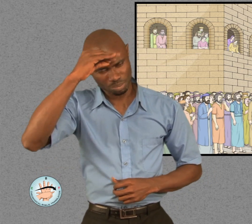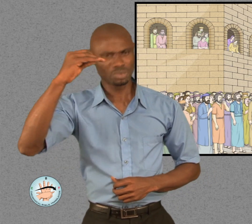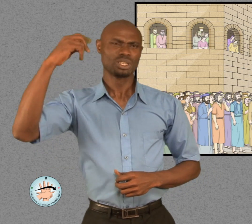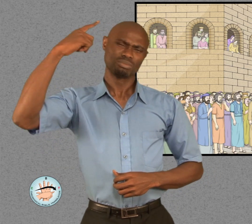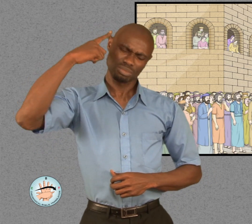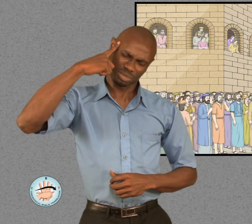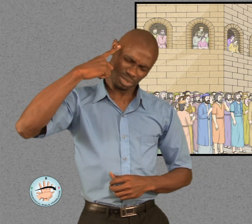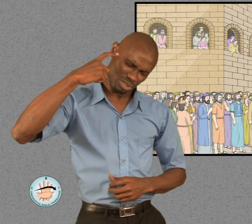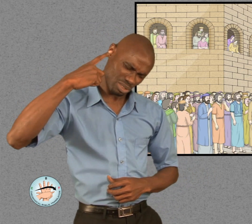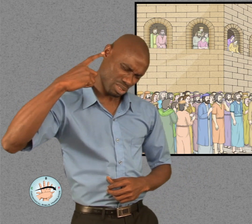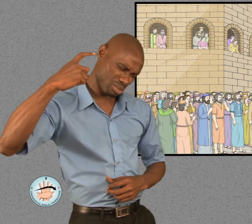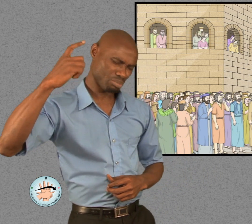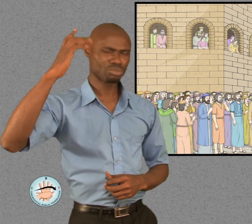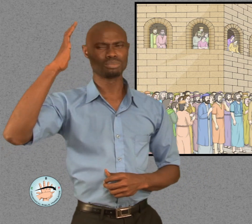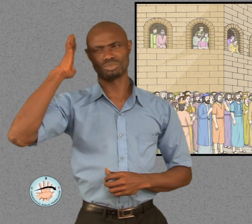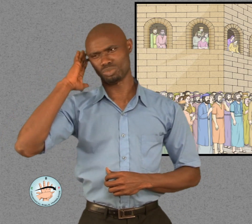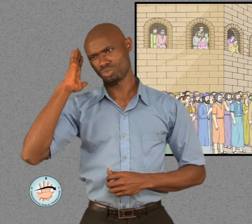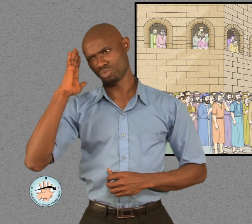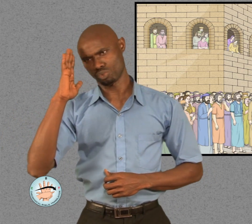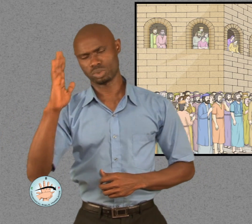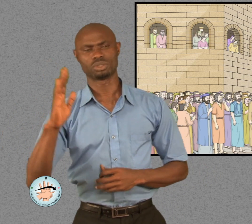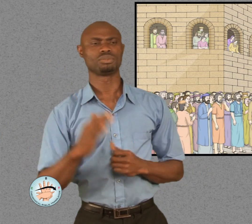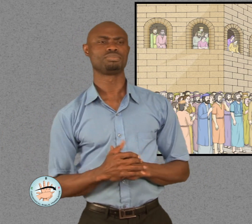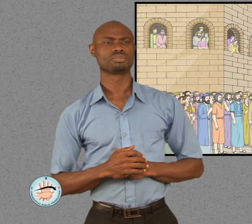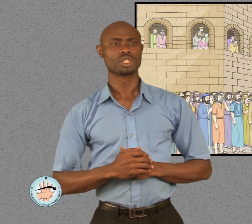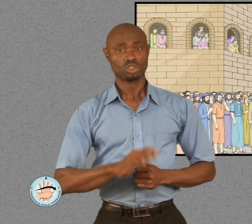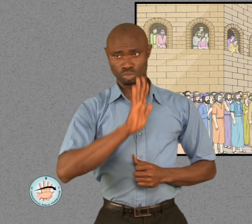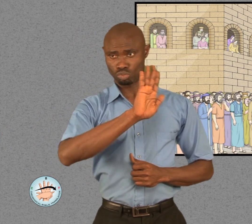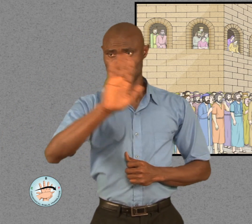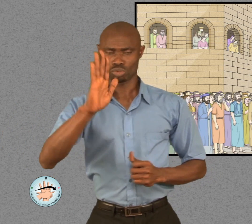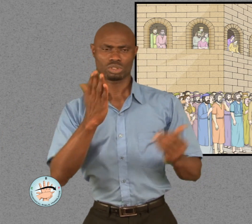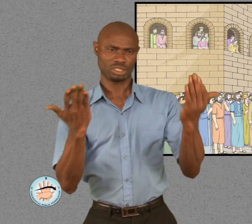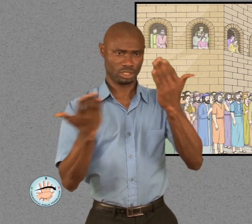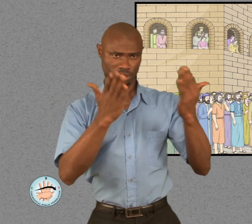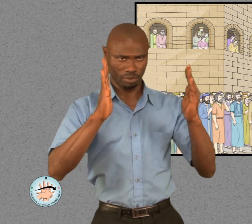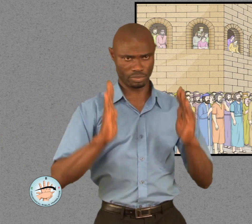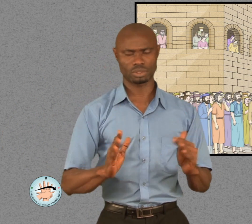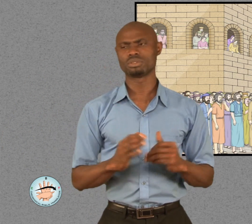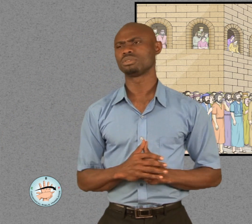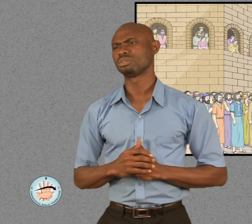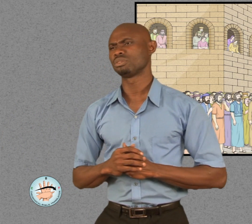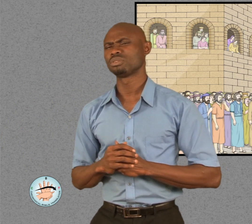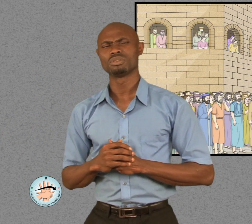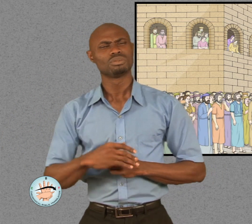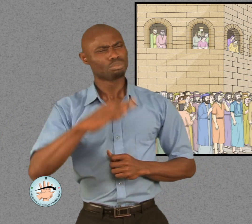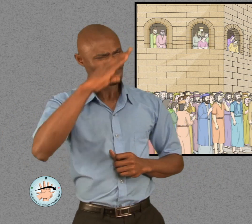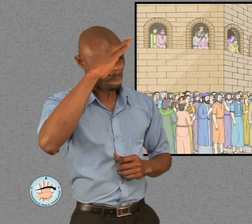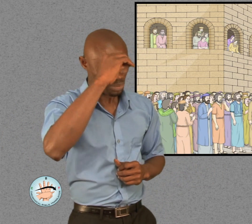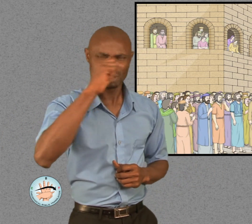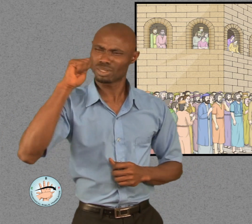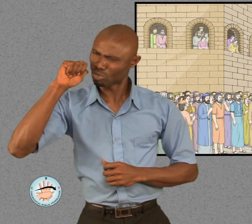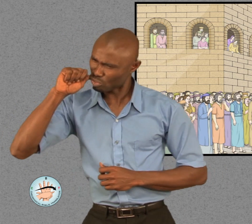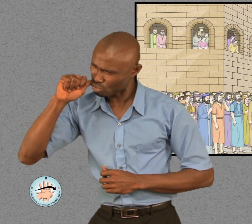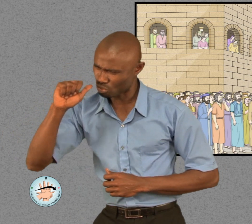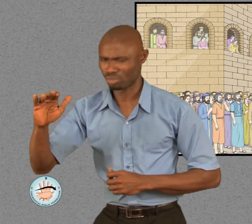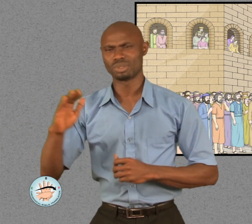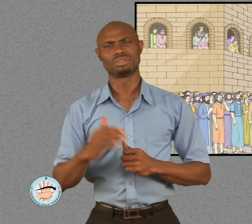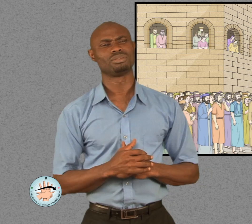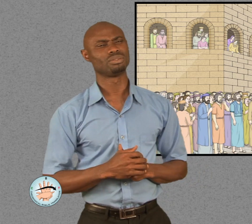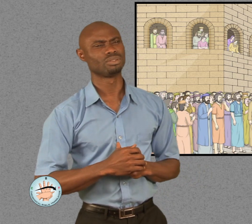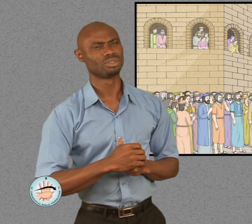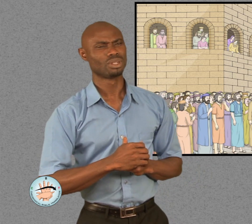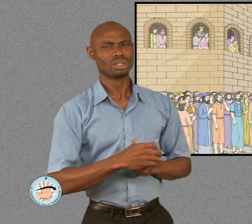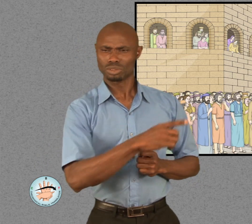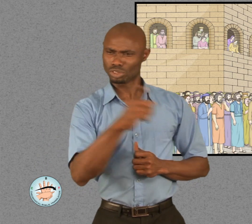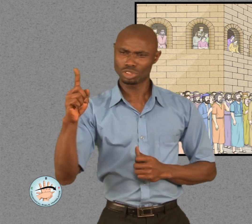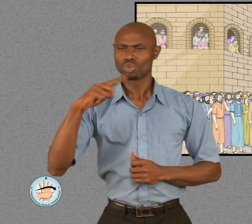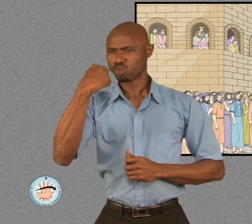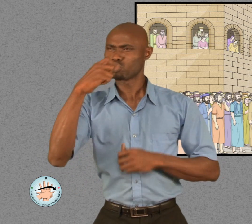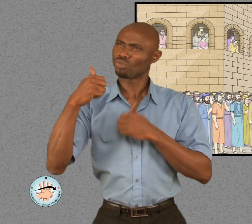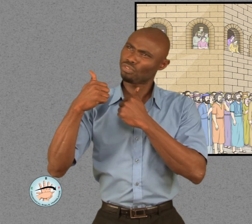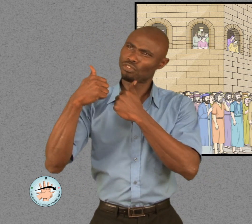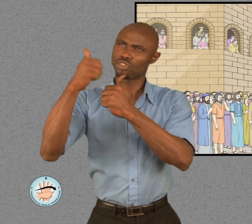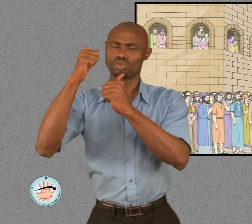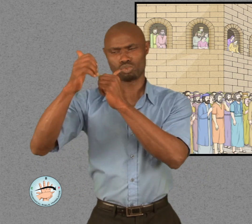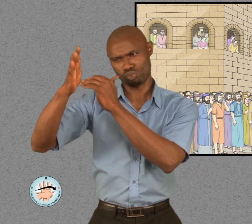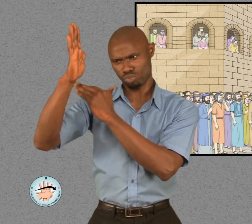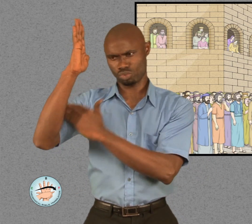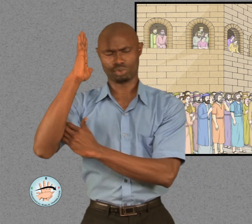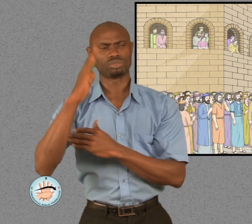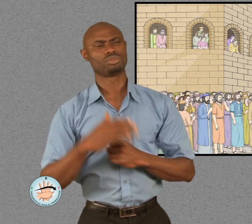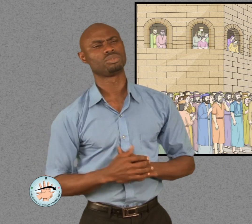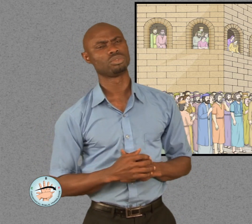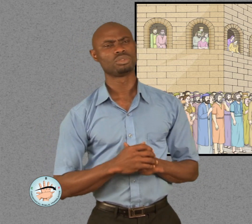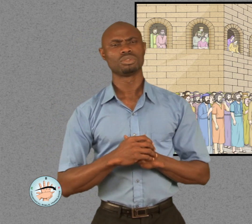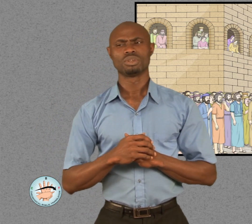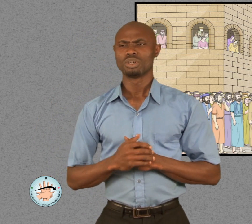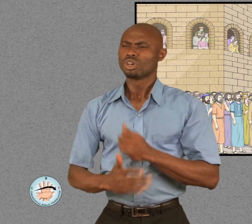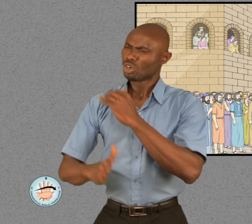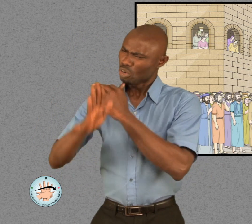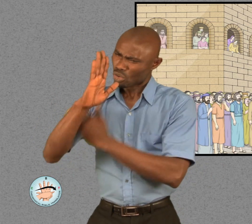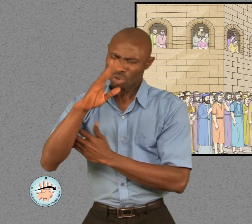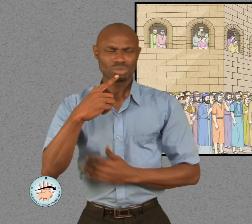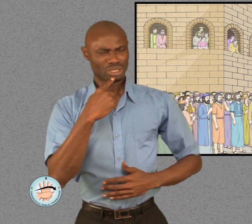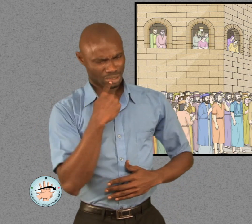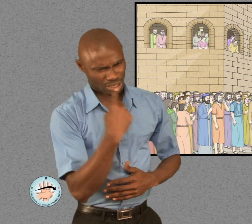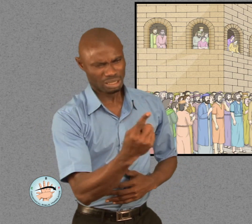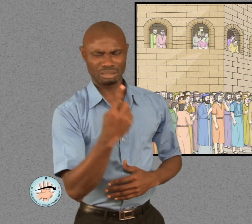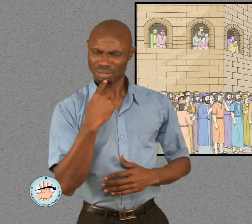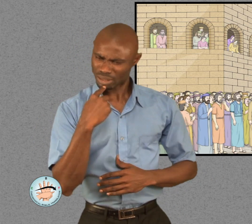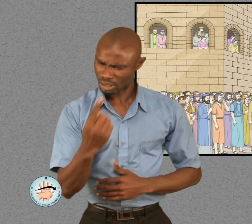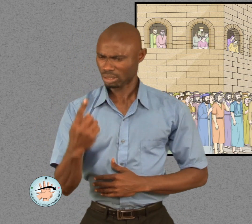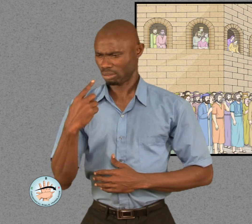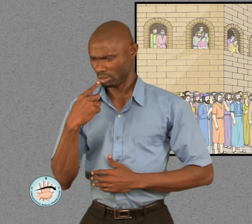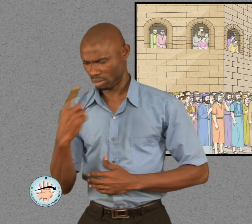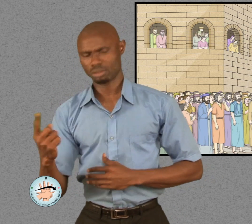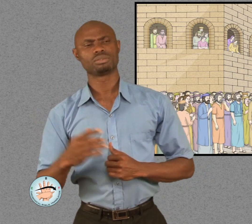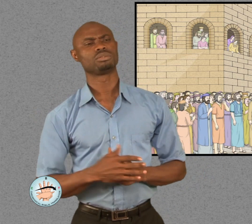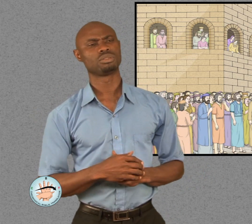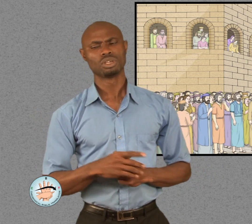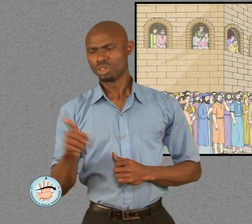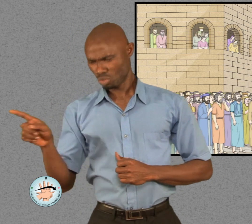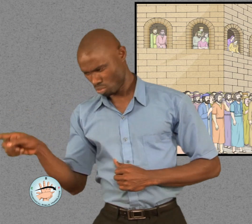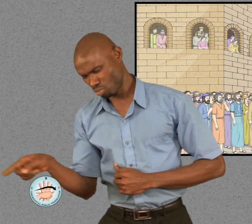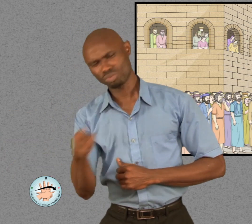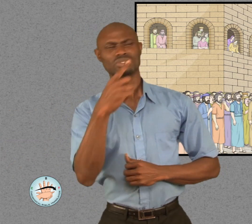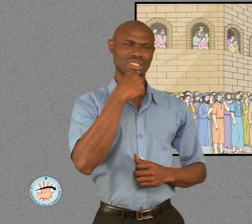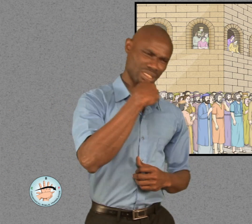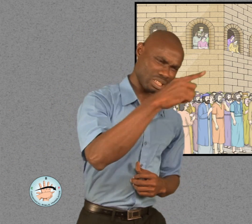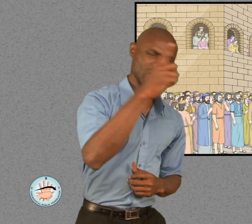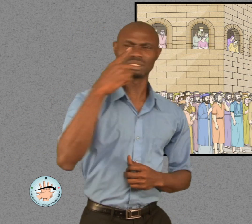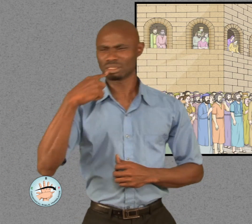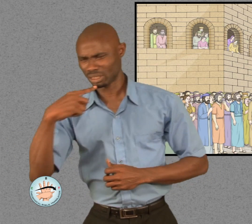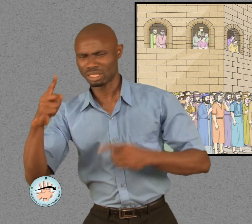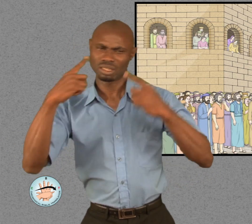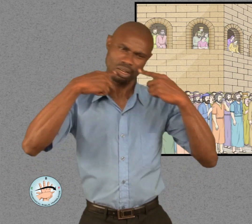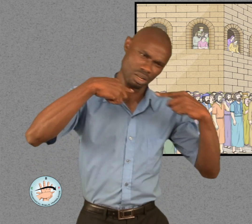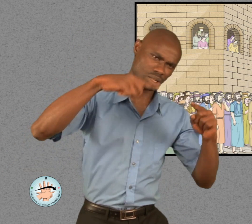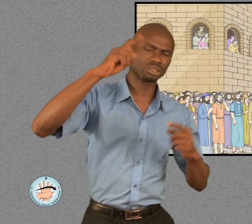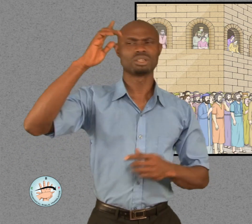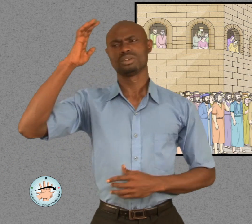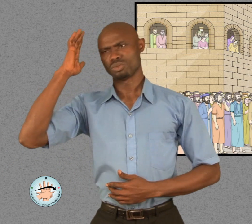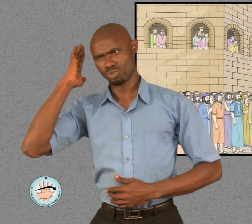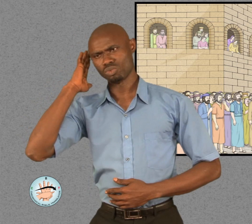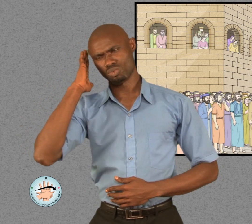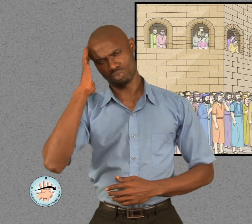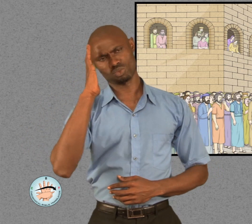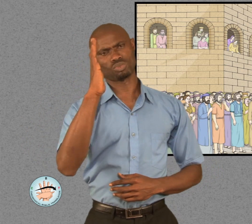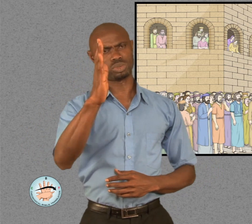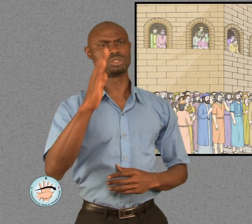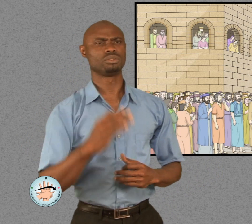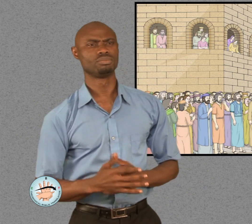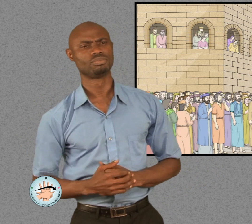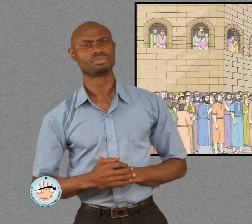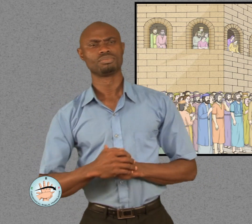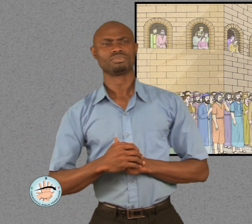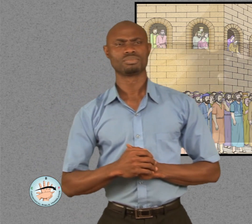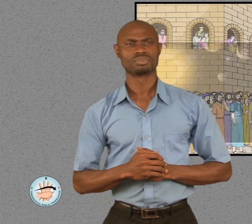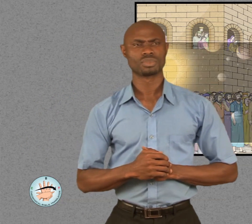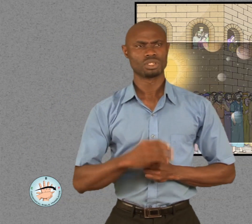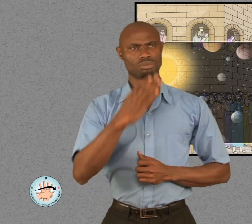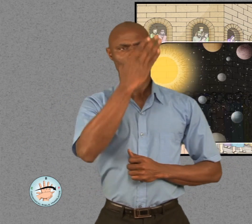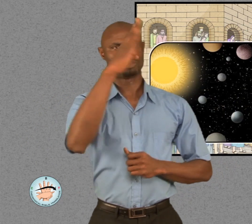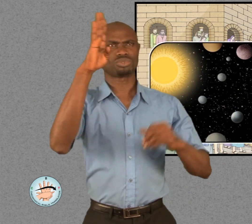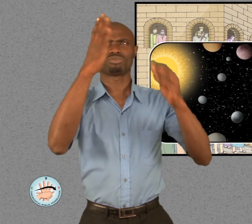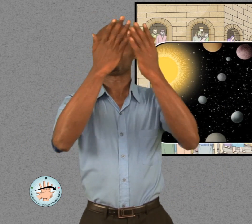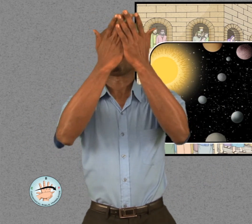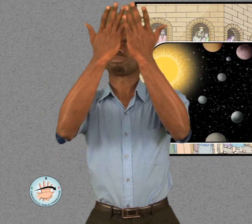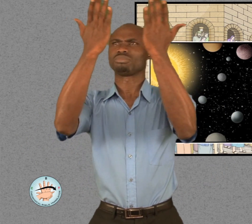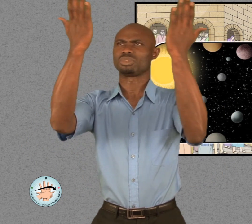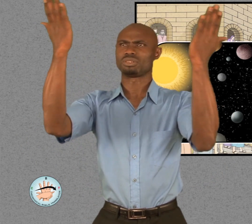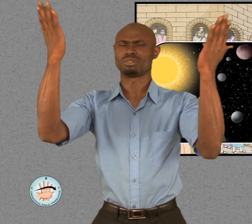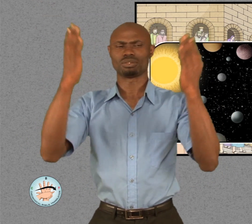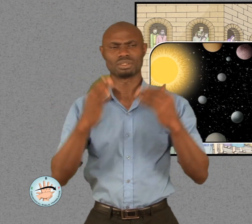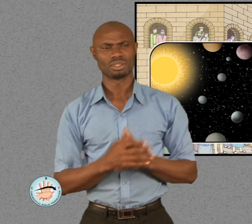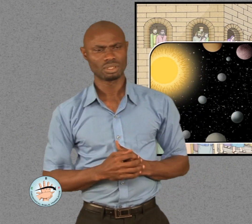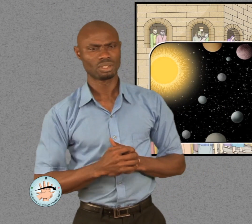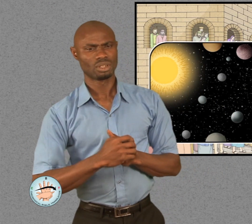Even on My menservants and maidservants I will pour out My Spirit in those days, and they will prophesy.